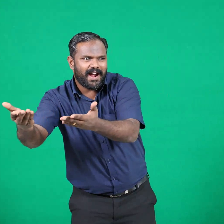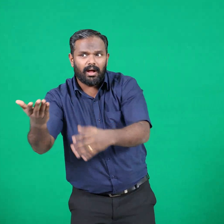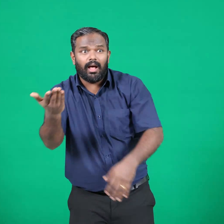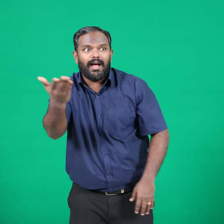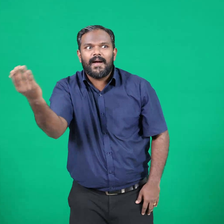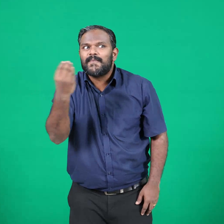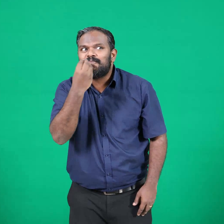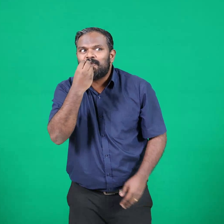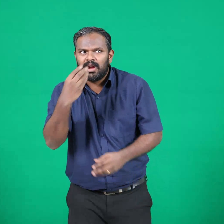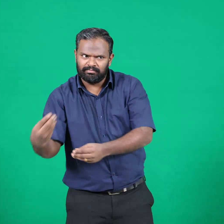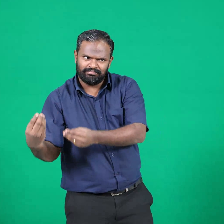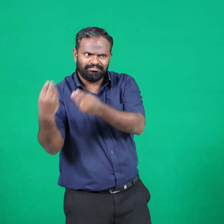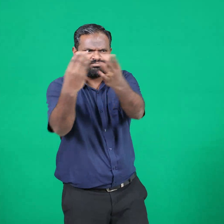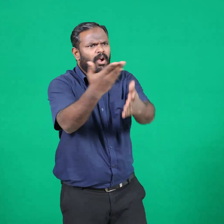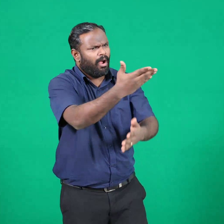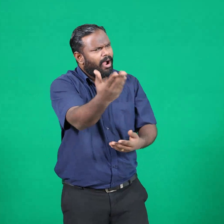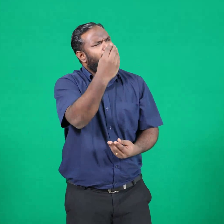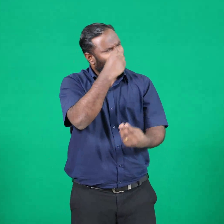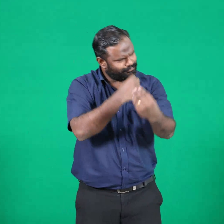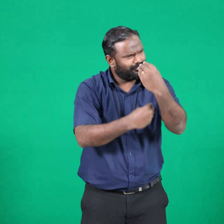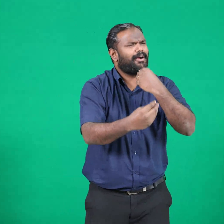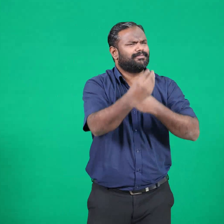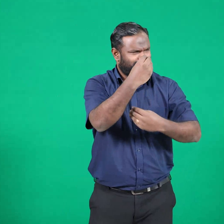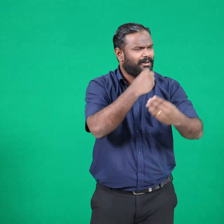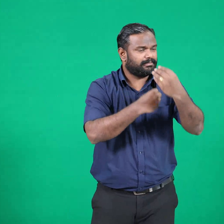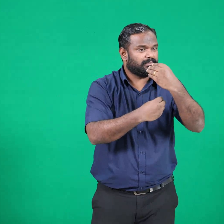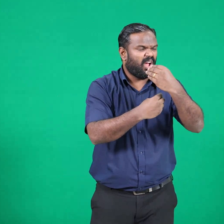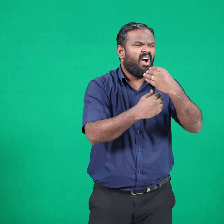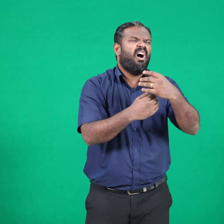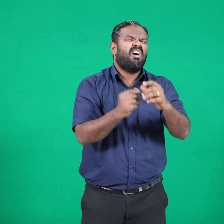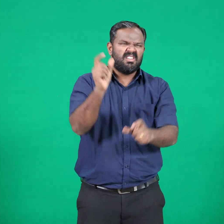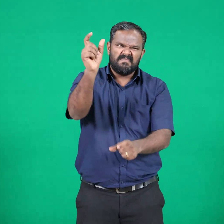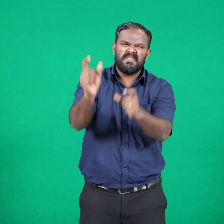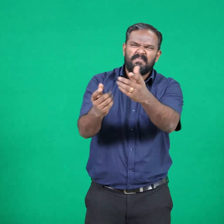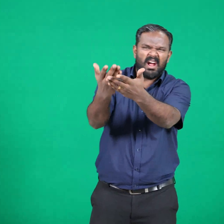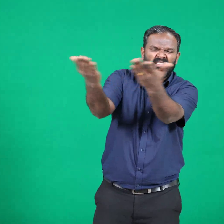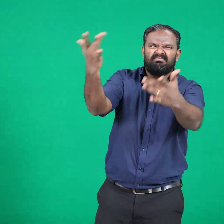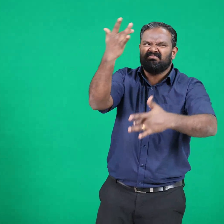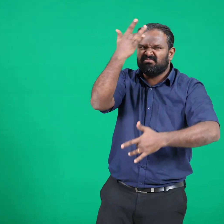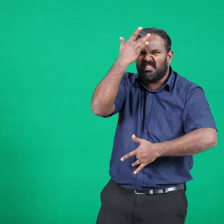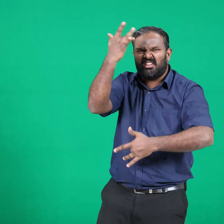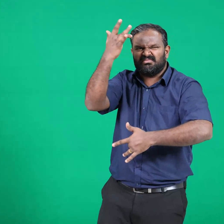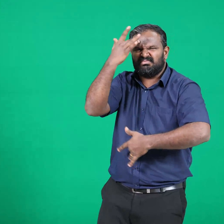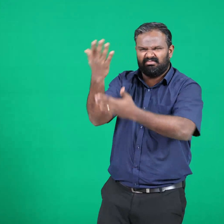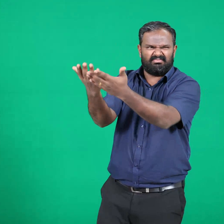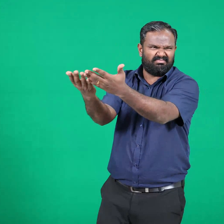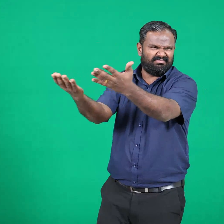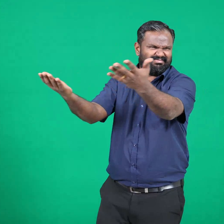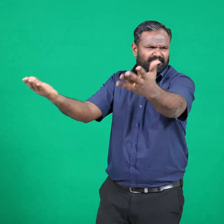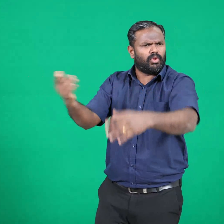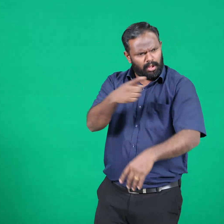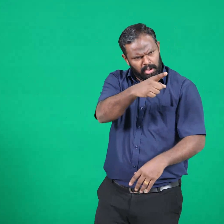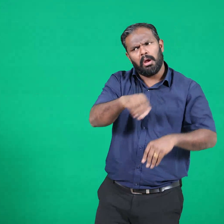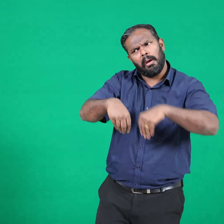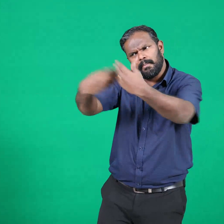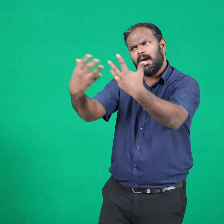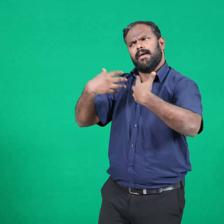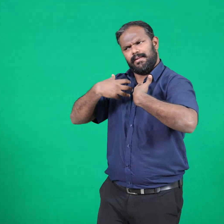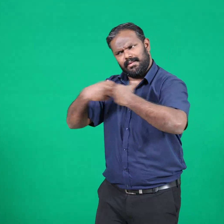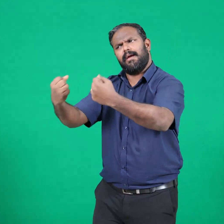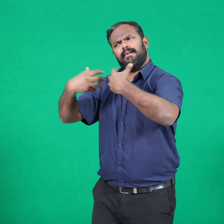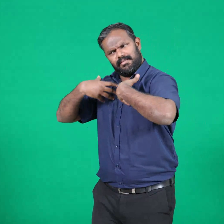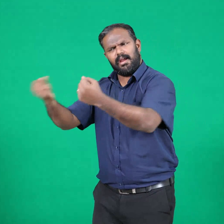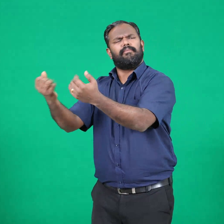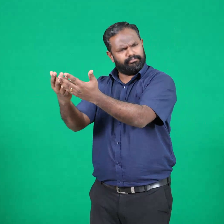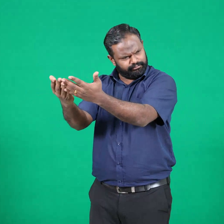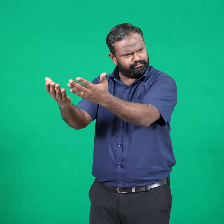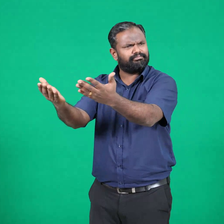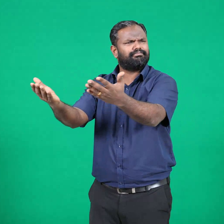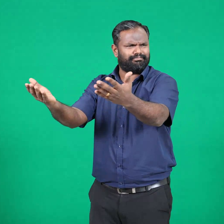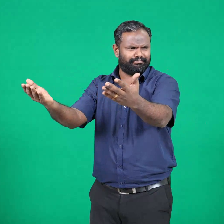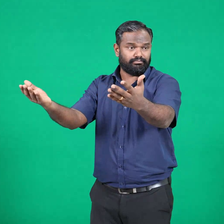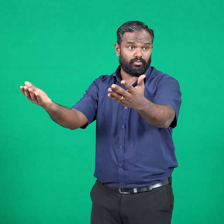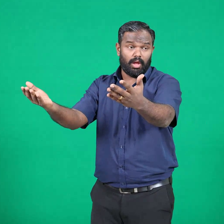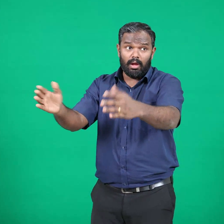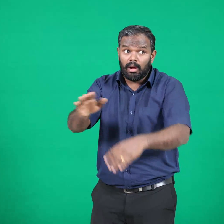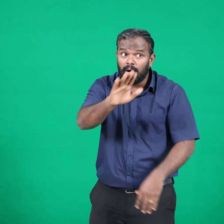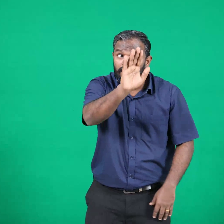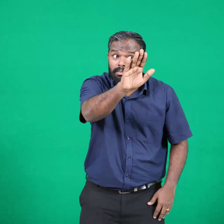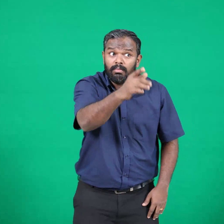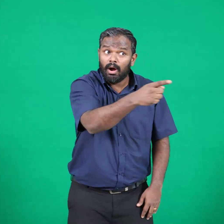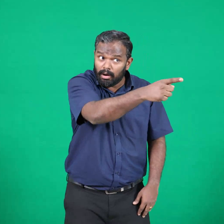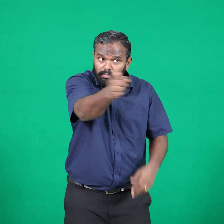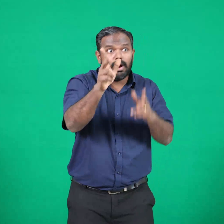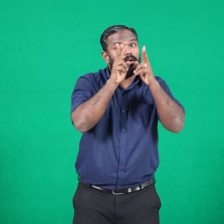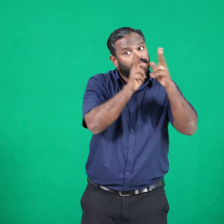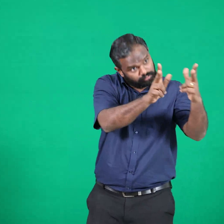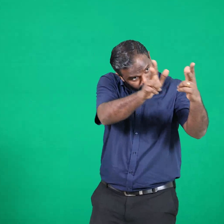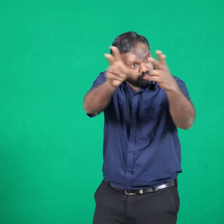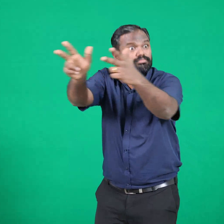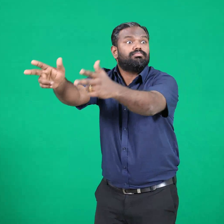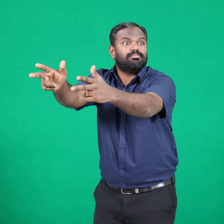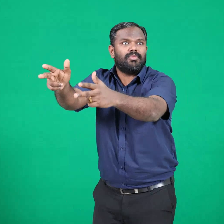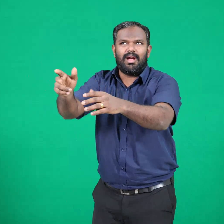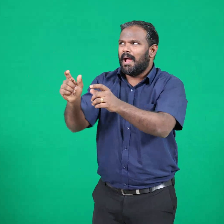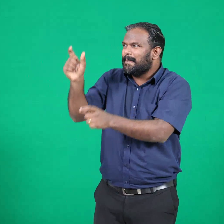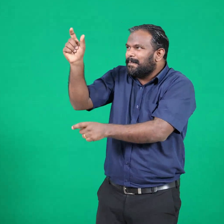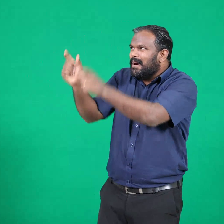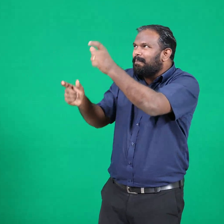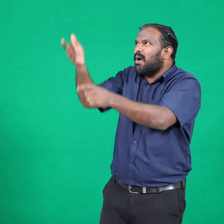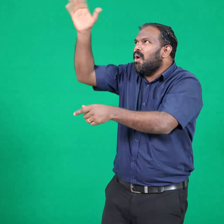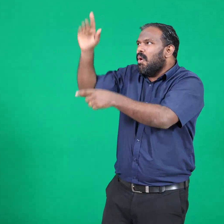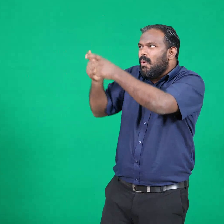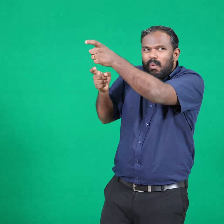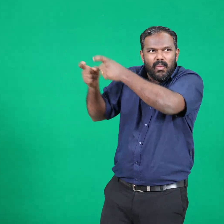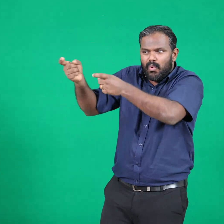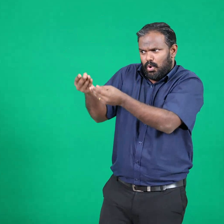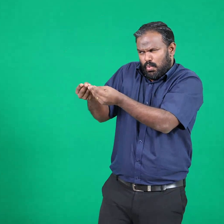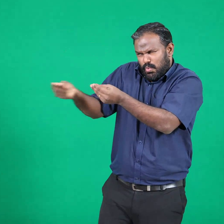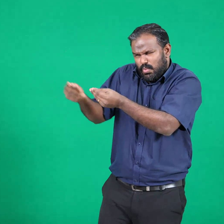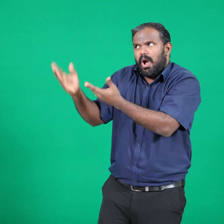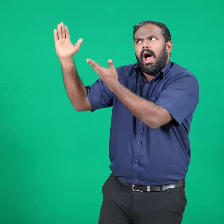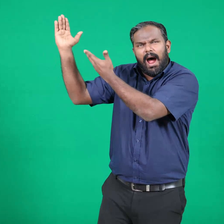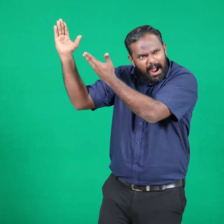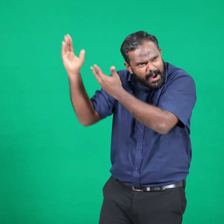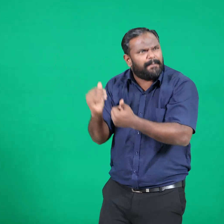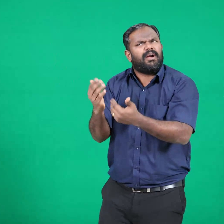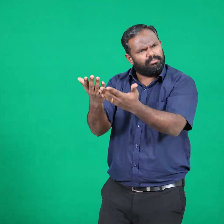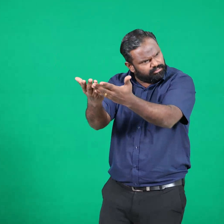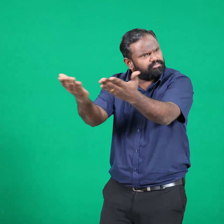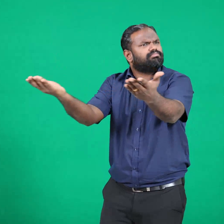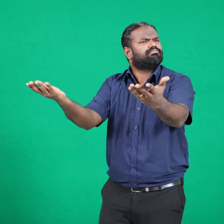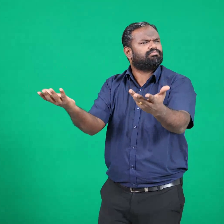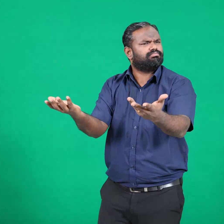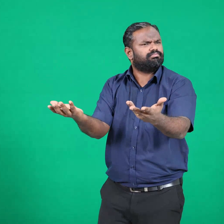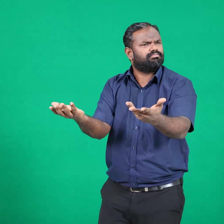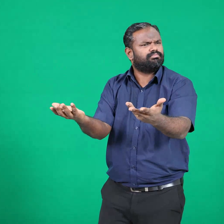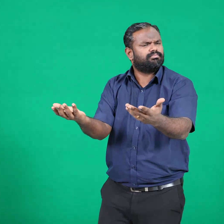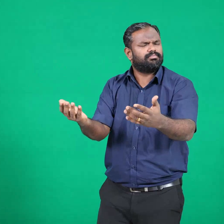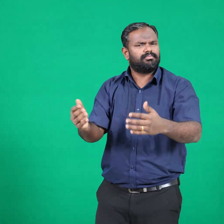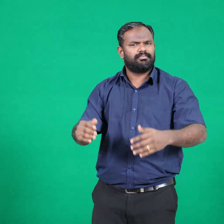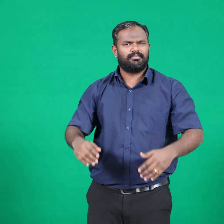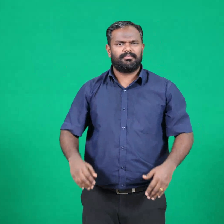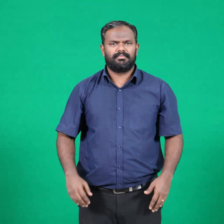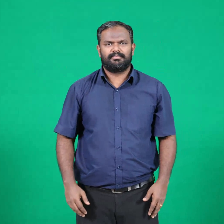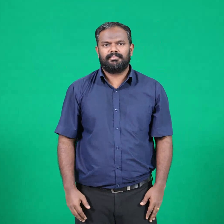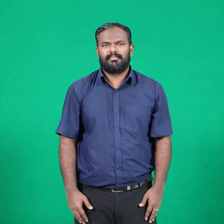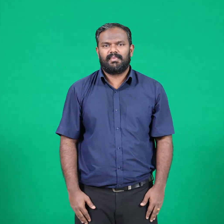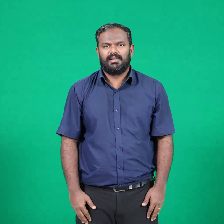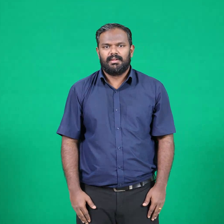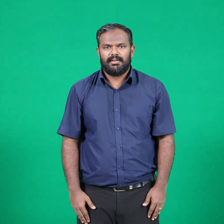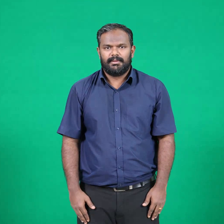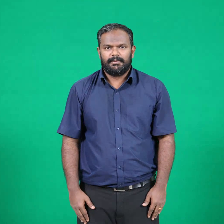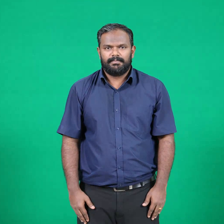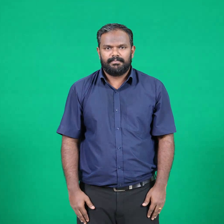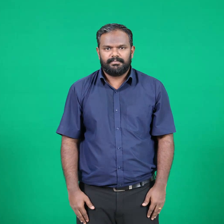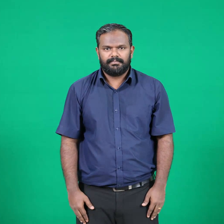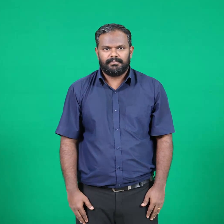Heal the sick who are there and tell them, ' The kingdom of God is near you.'